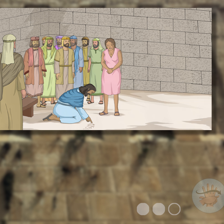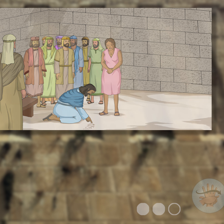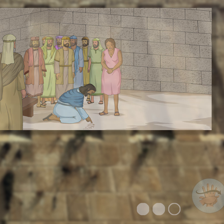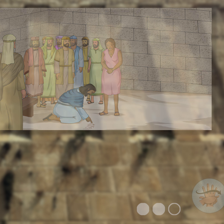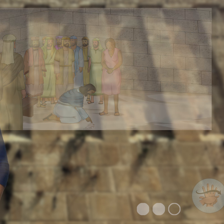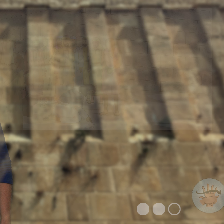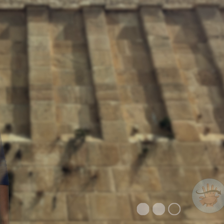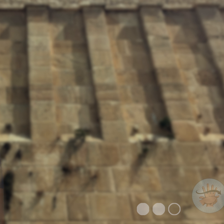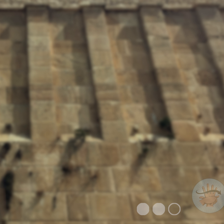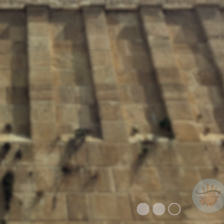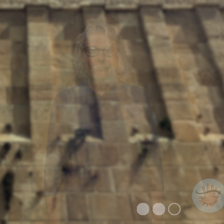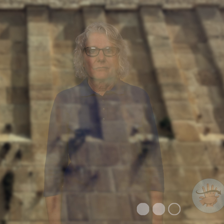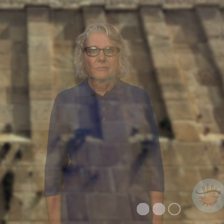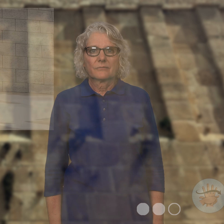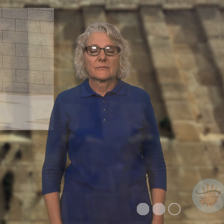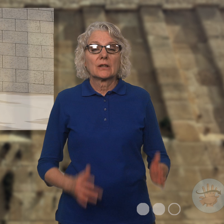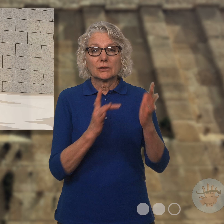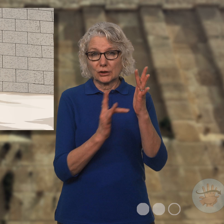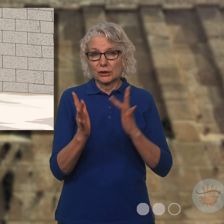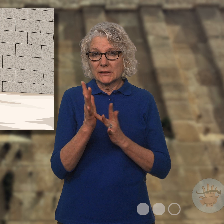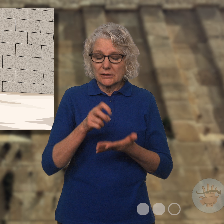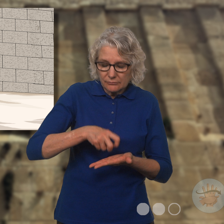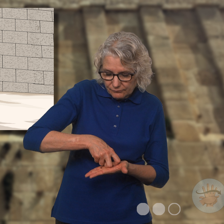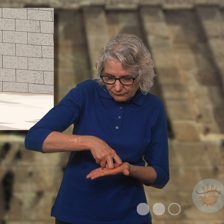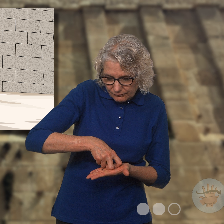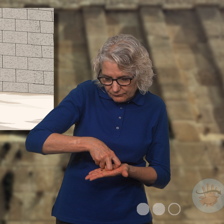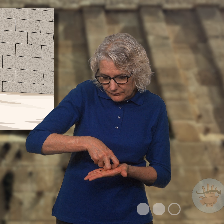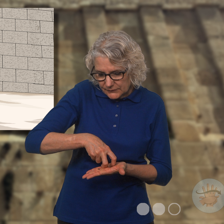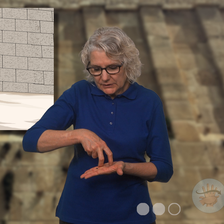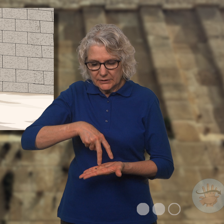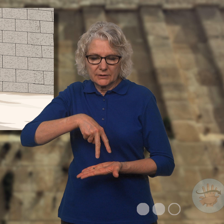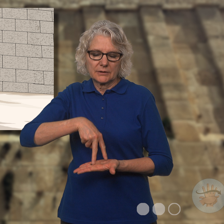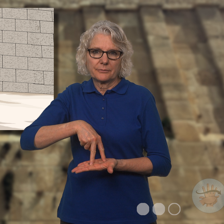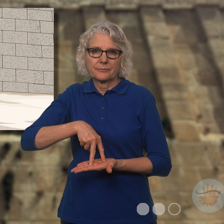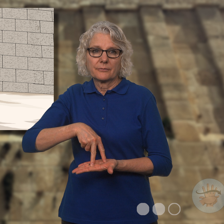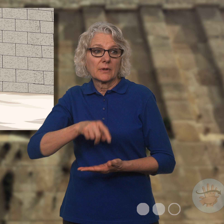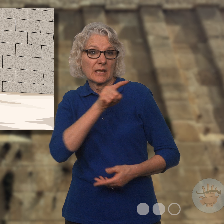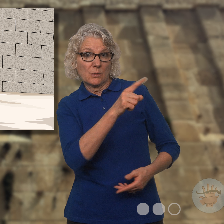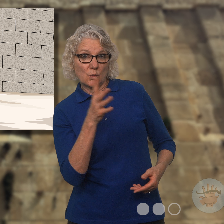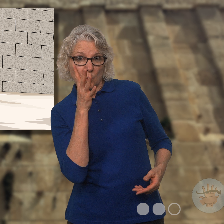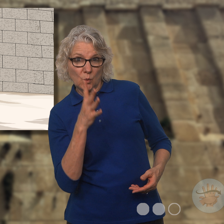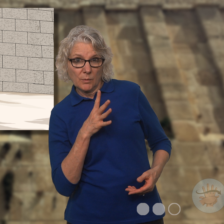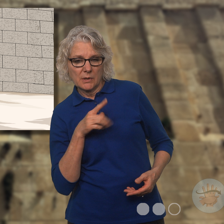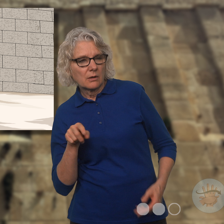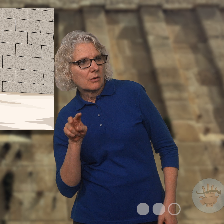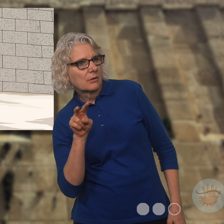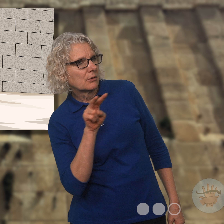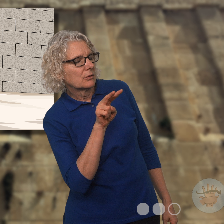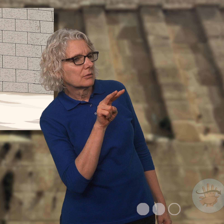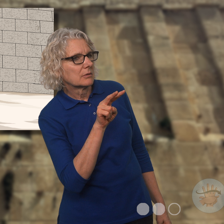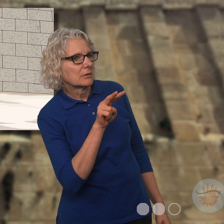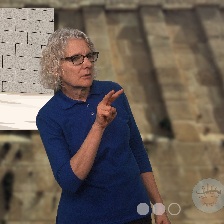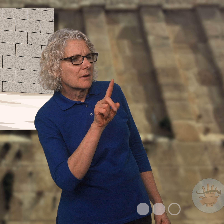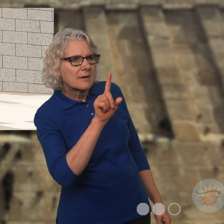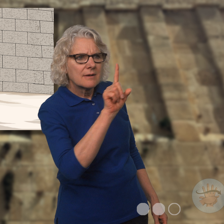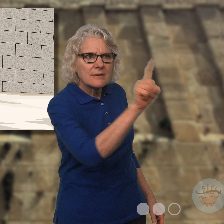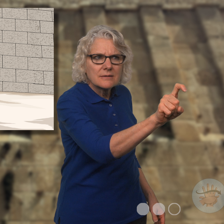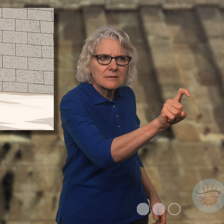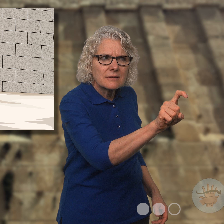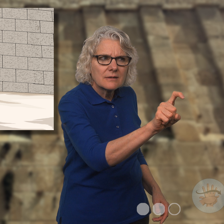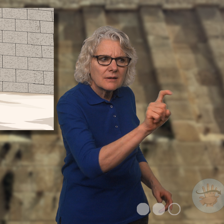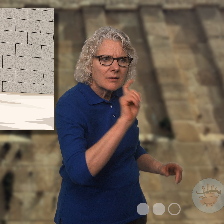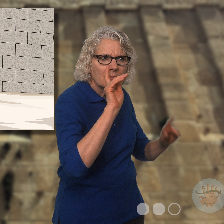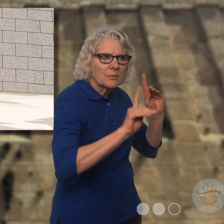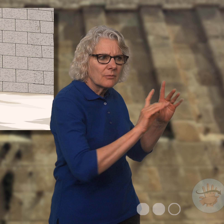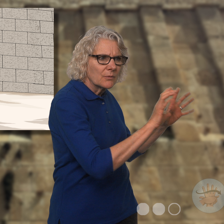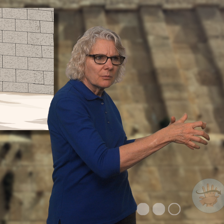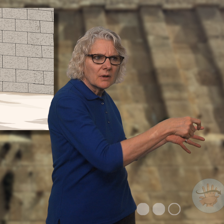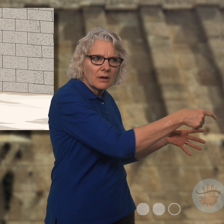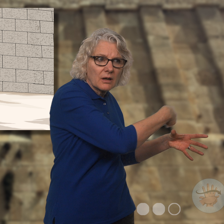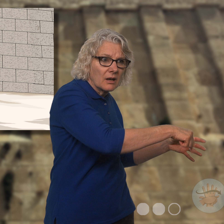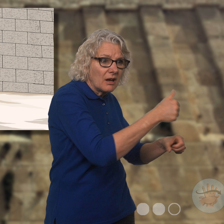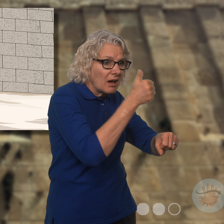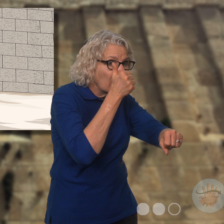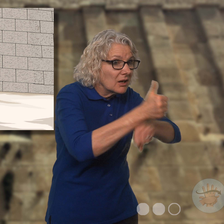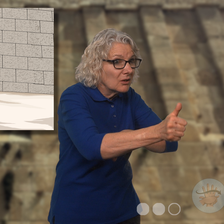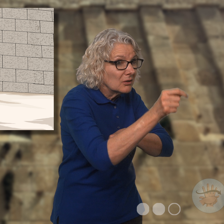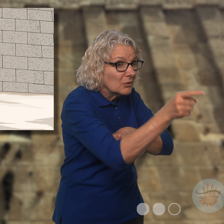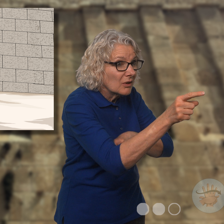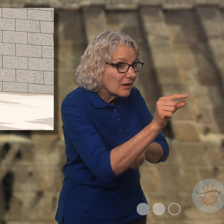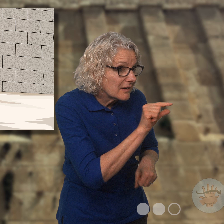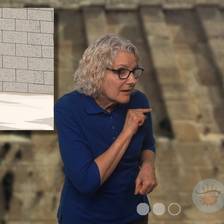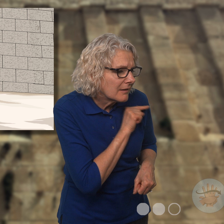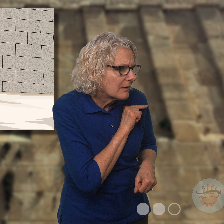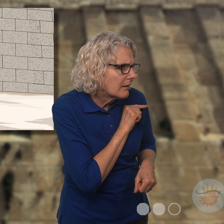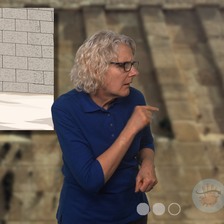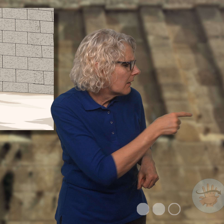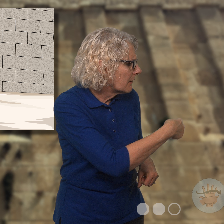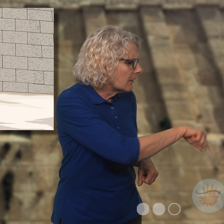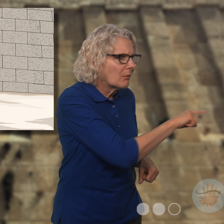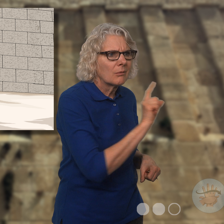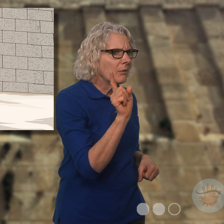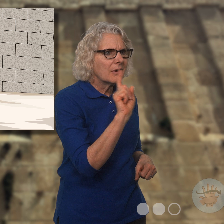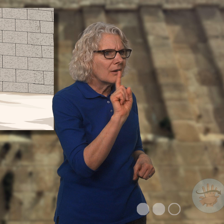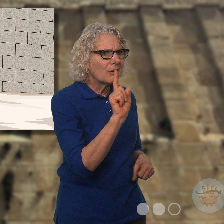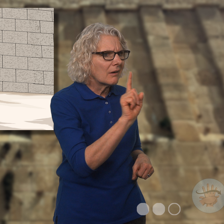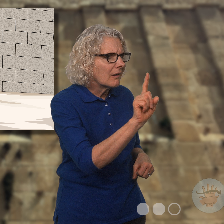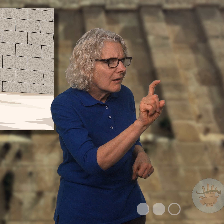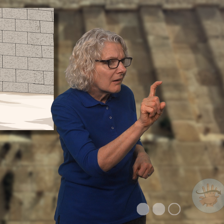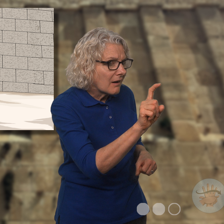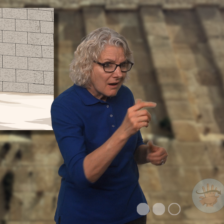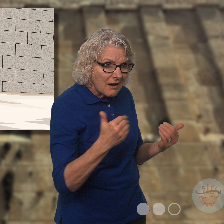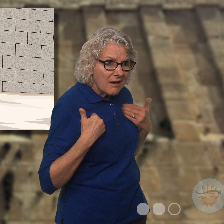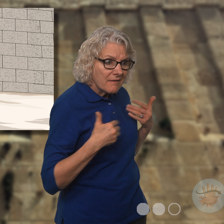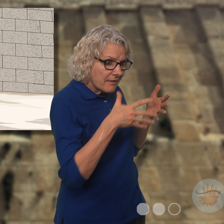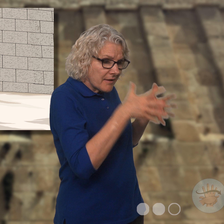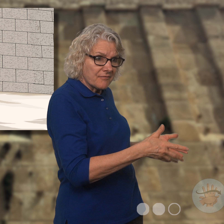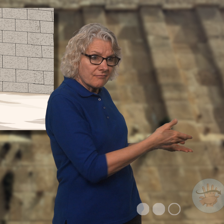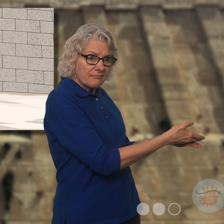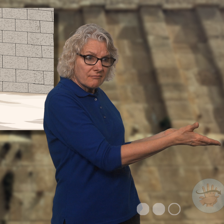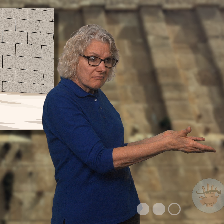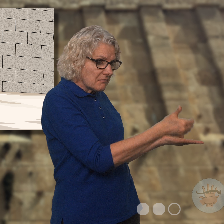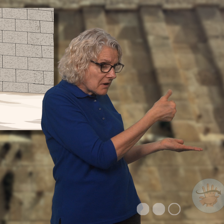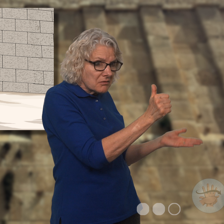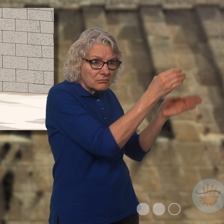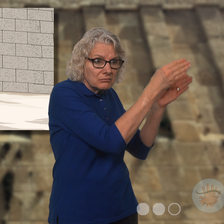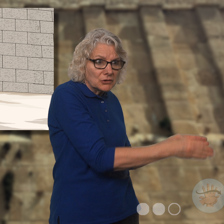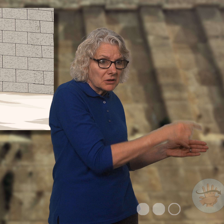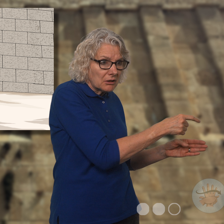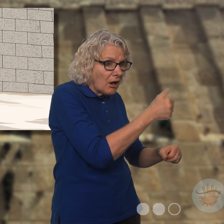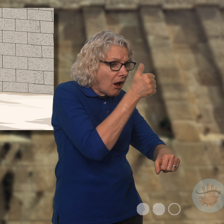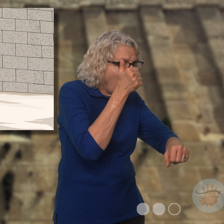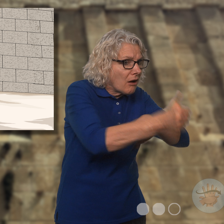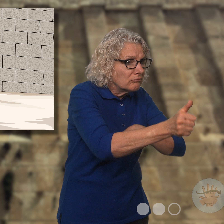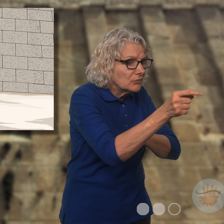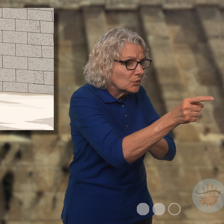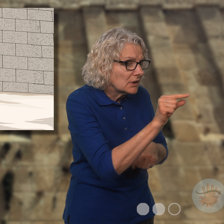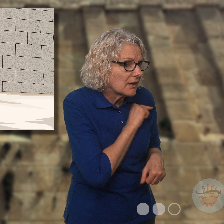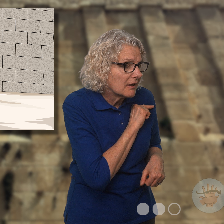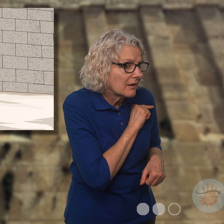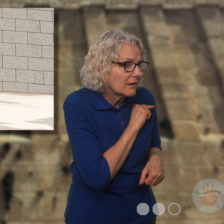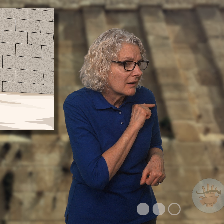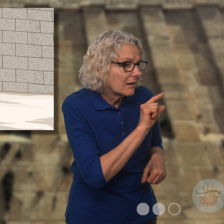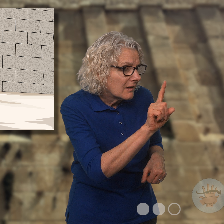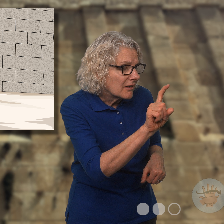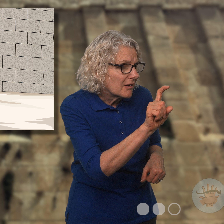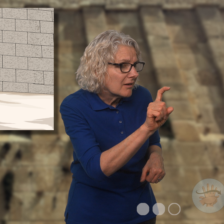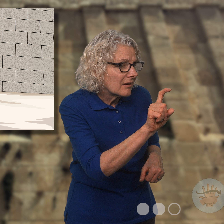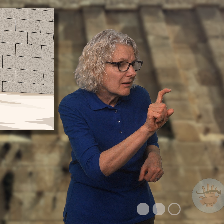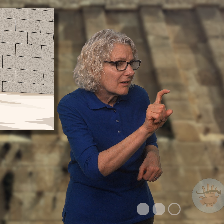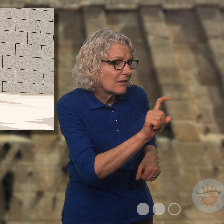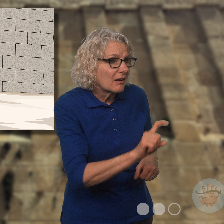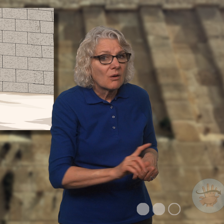Then Jesus straightened up and asked her, “Woman, where are your accusers?